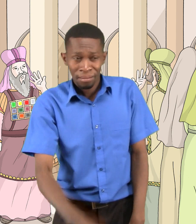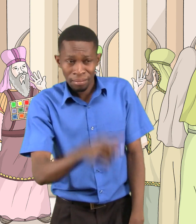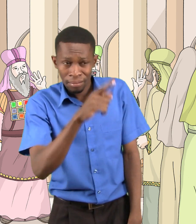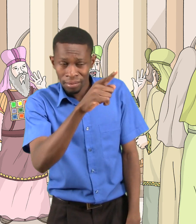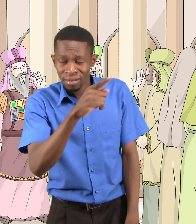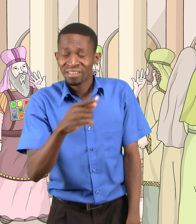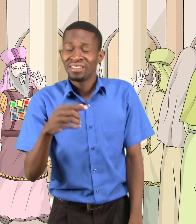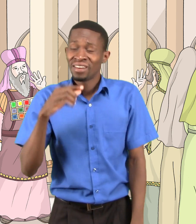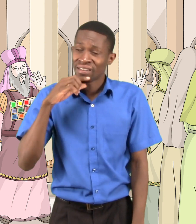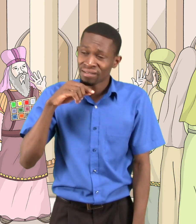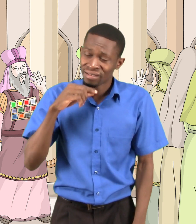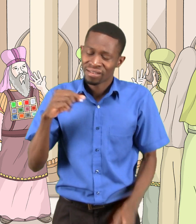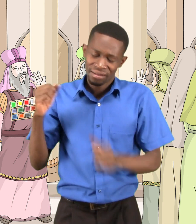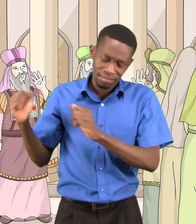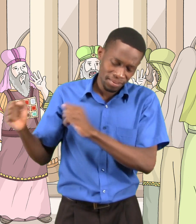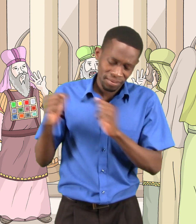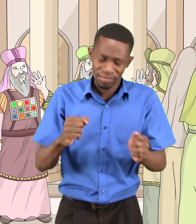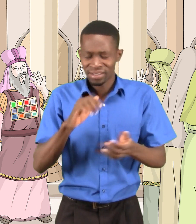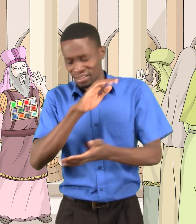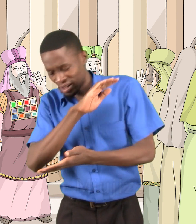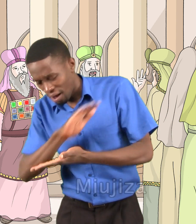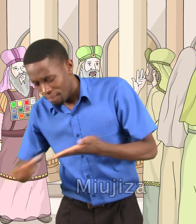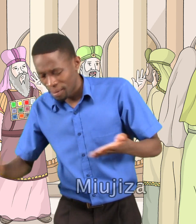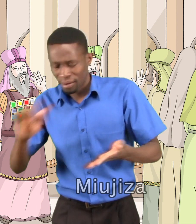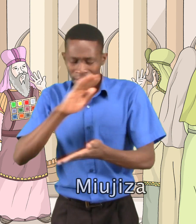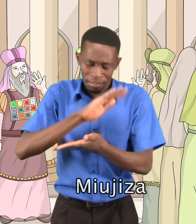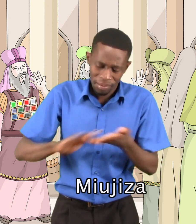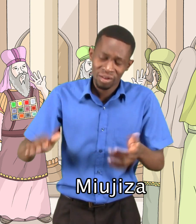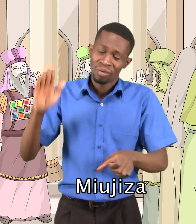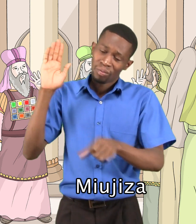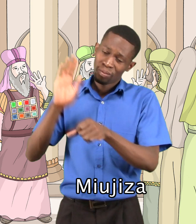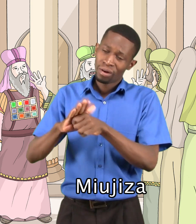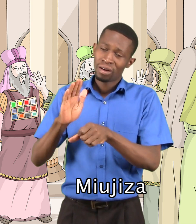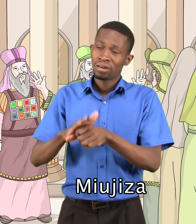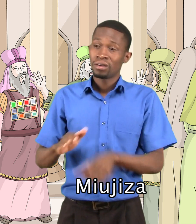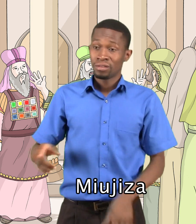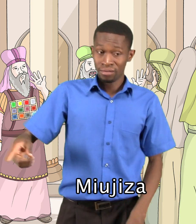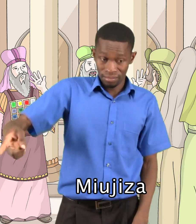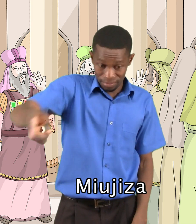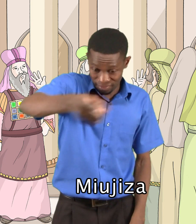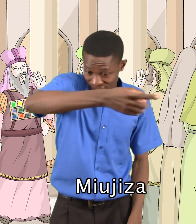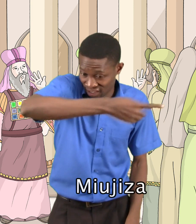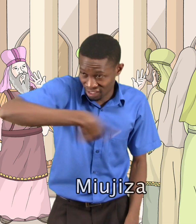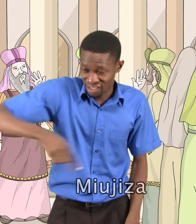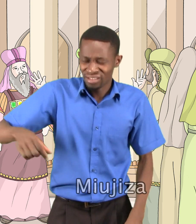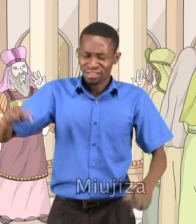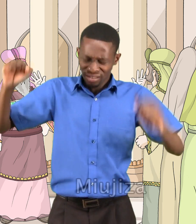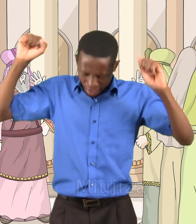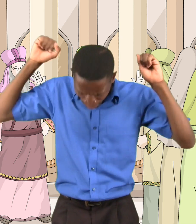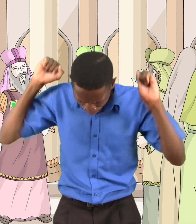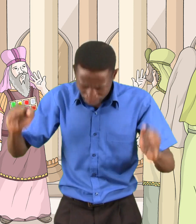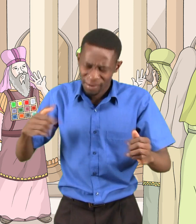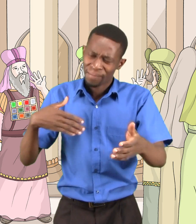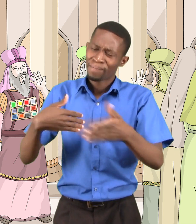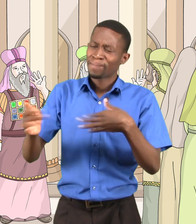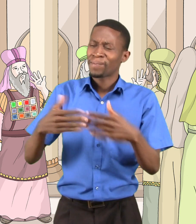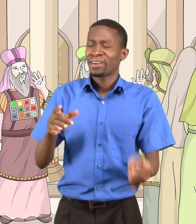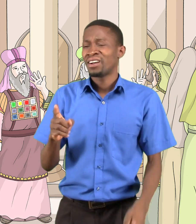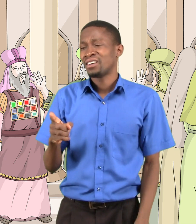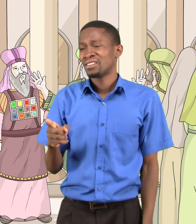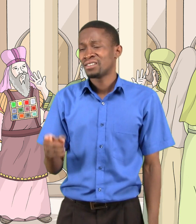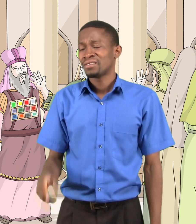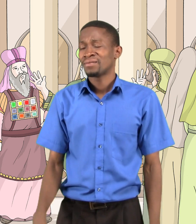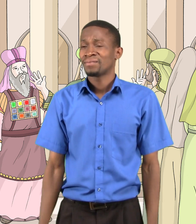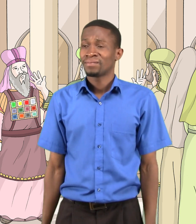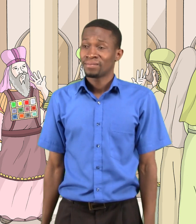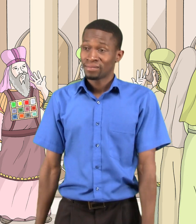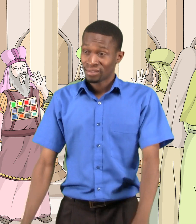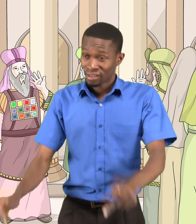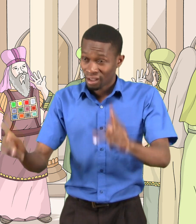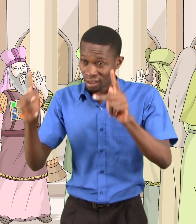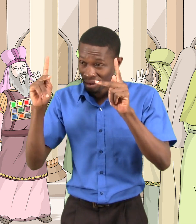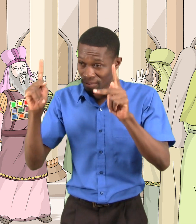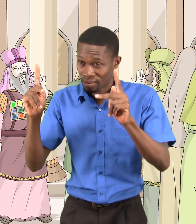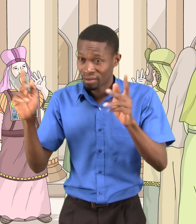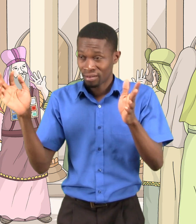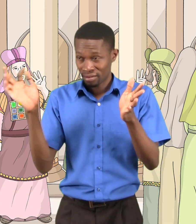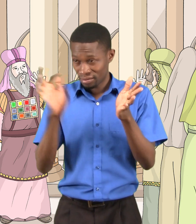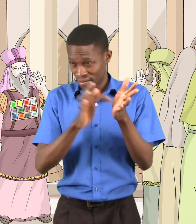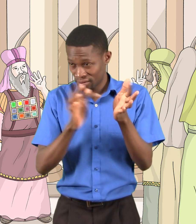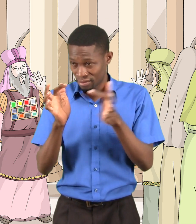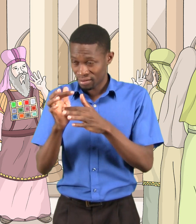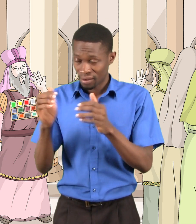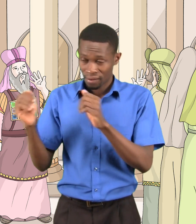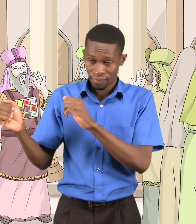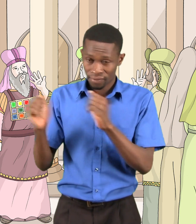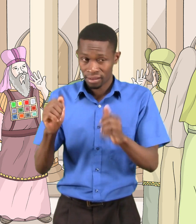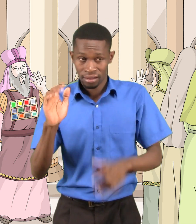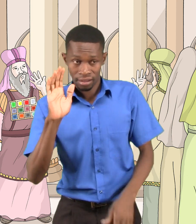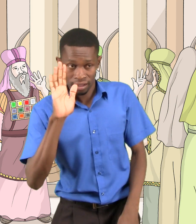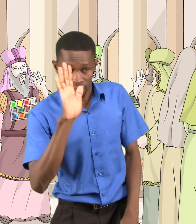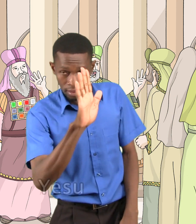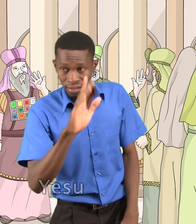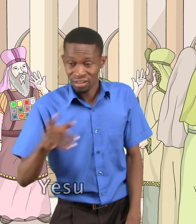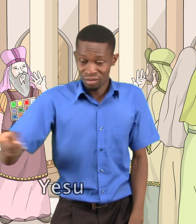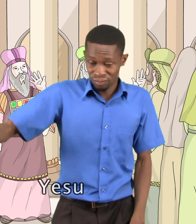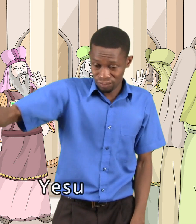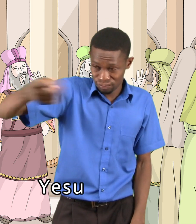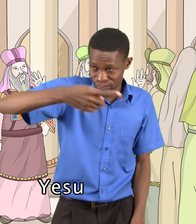This man is performing many signs.